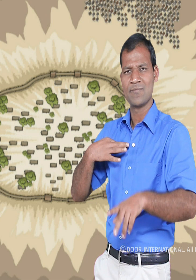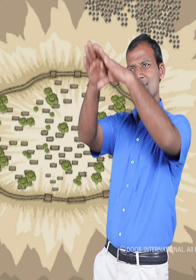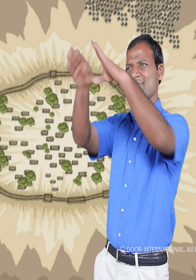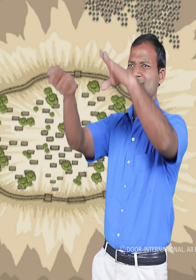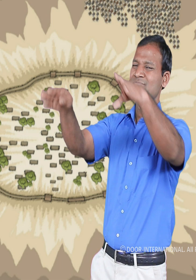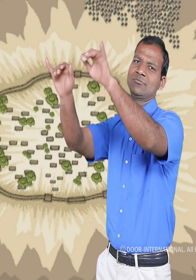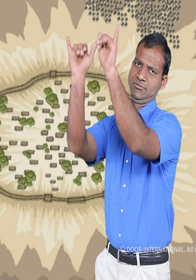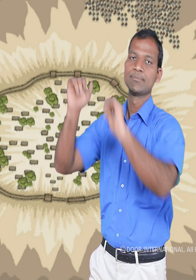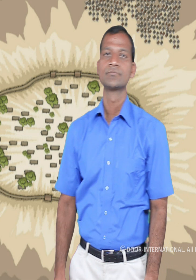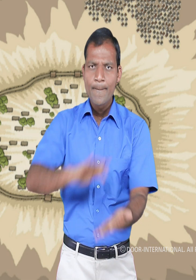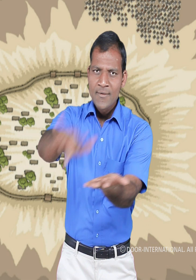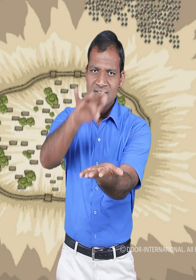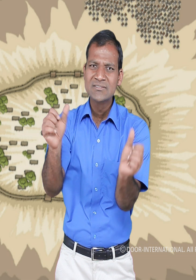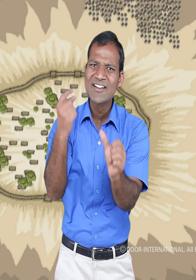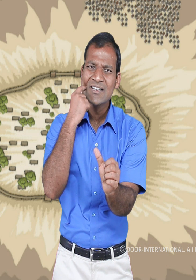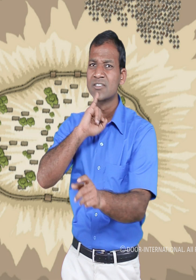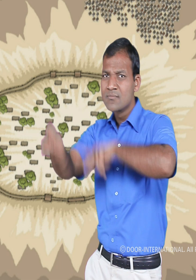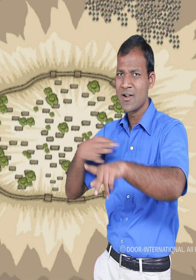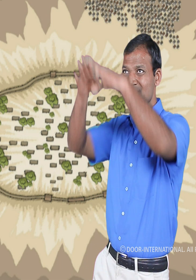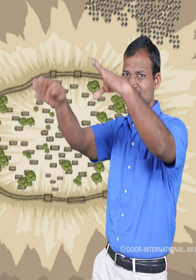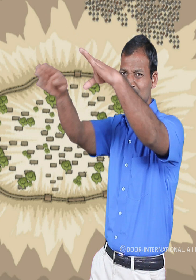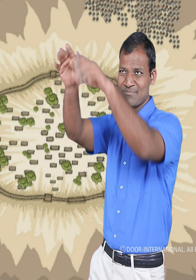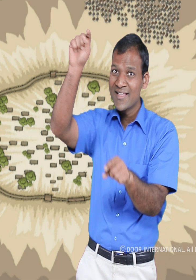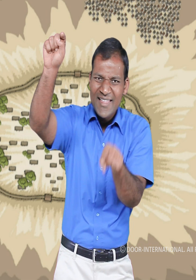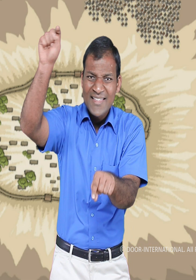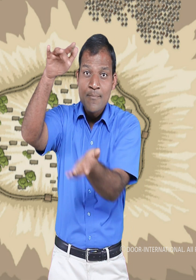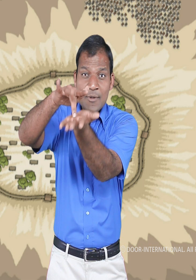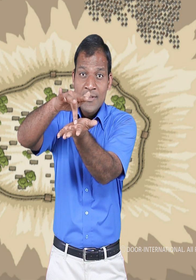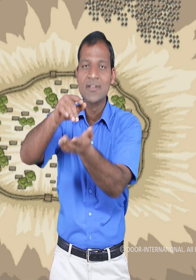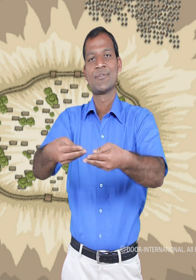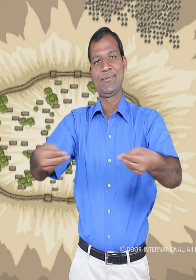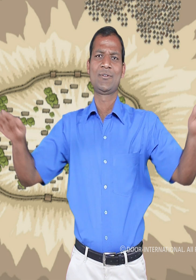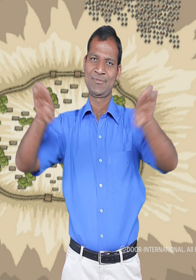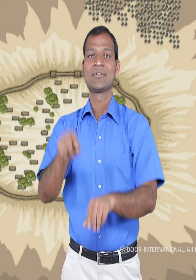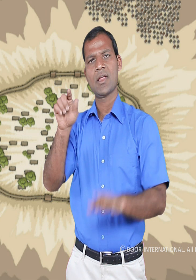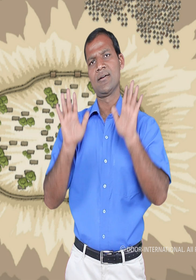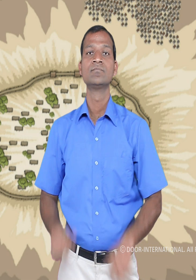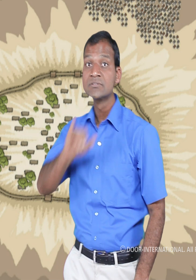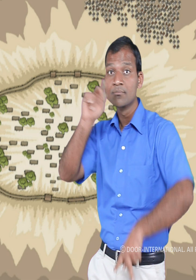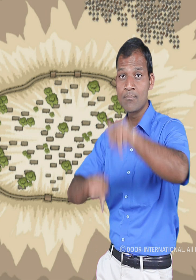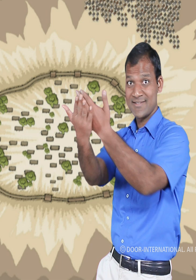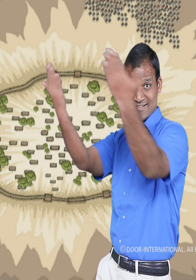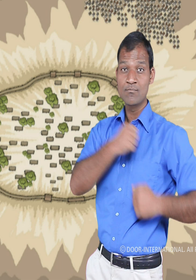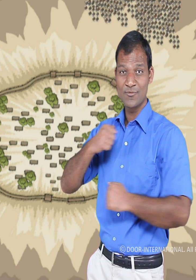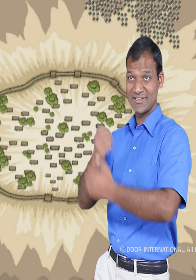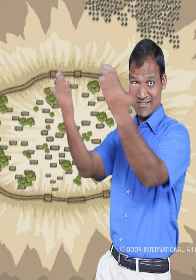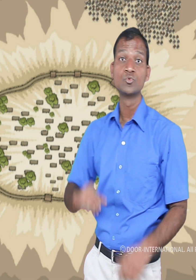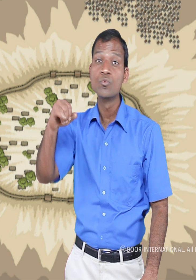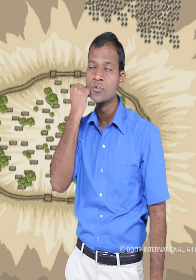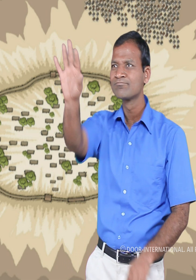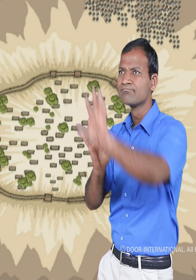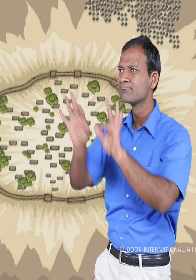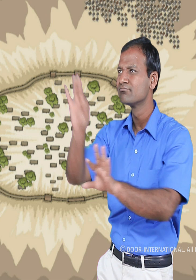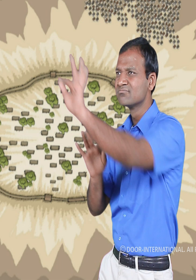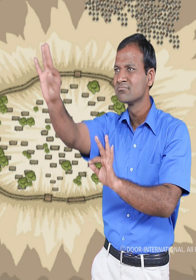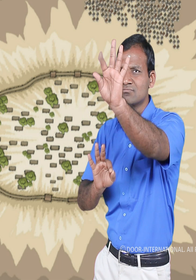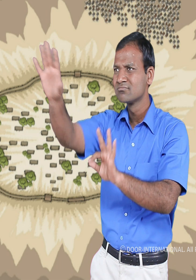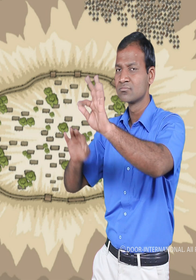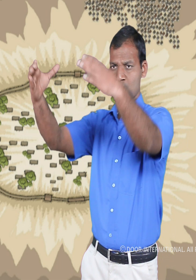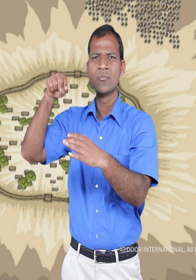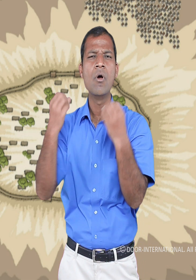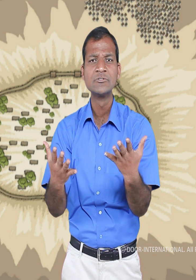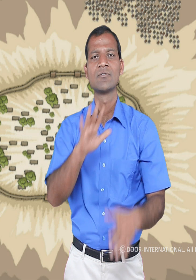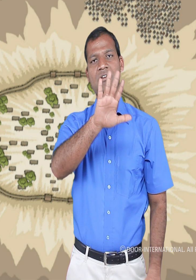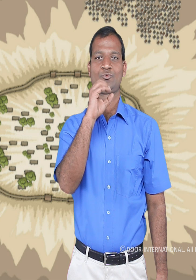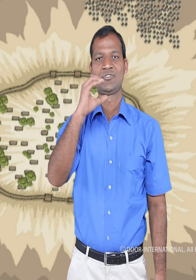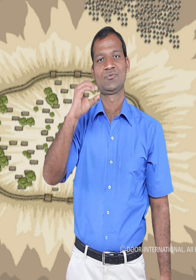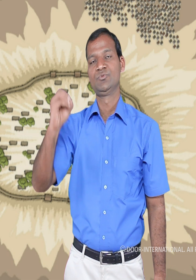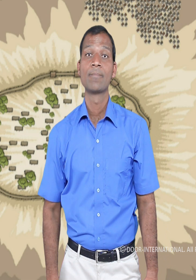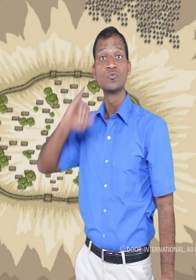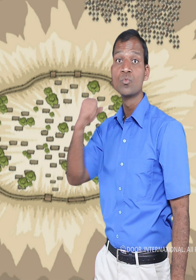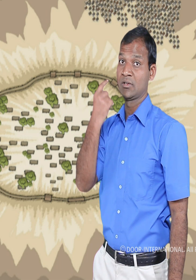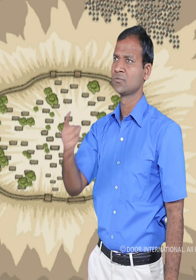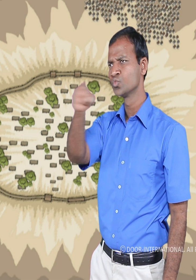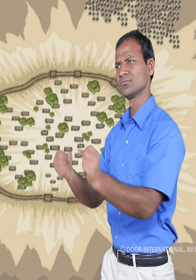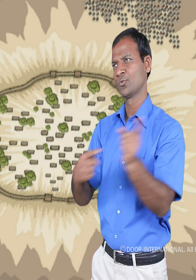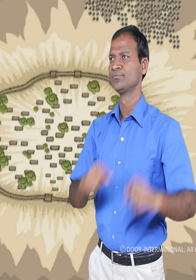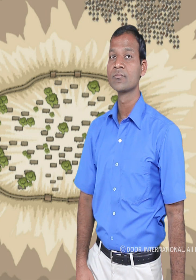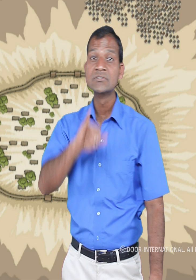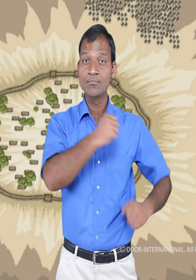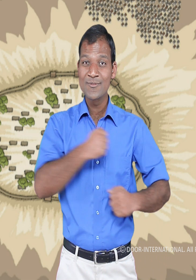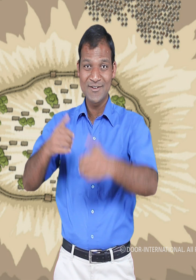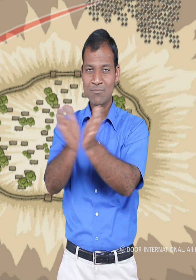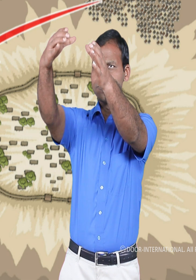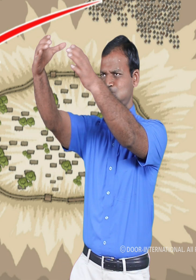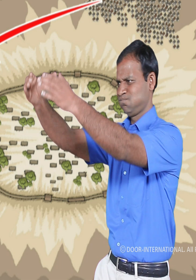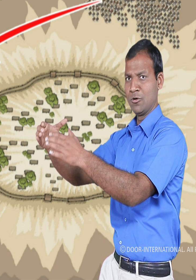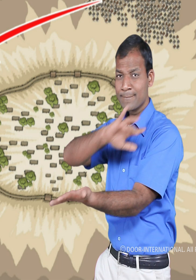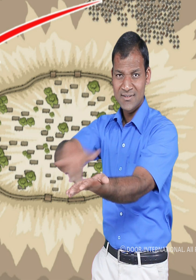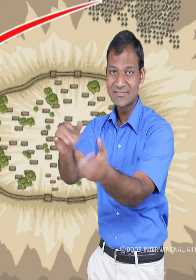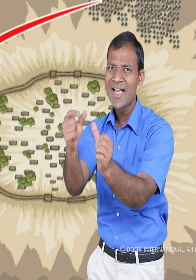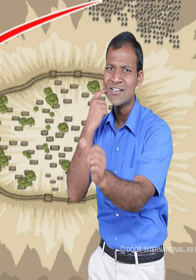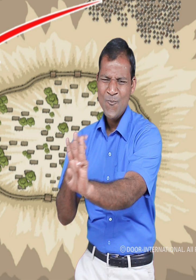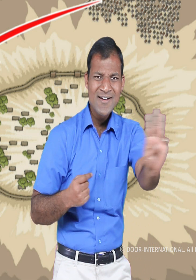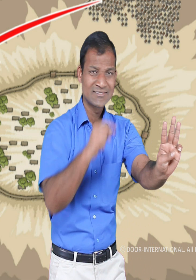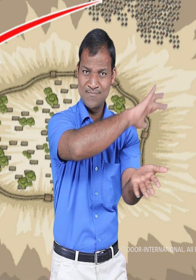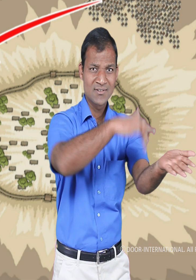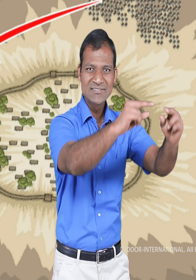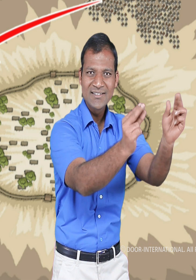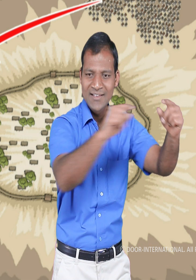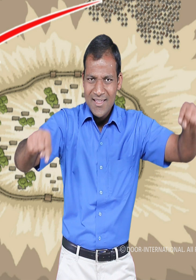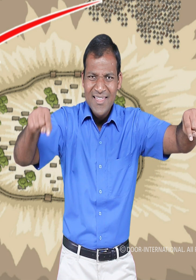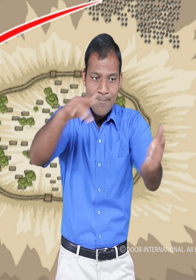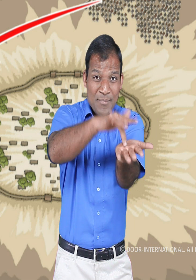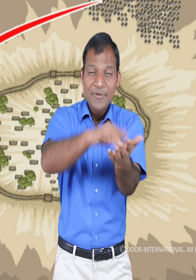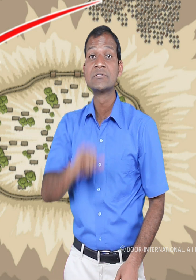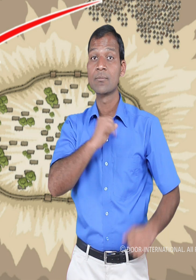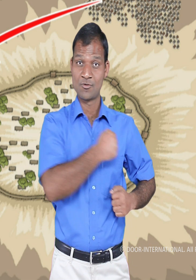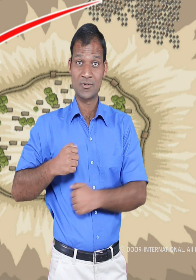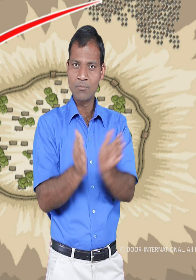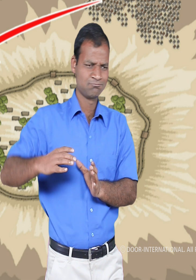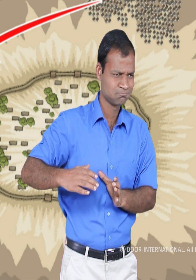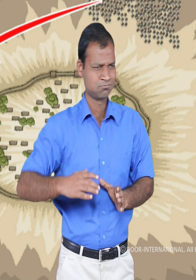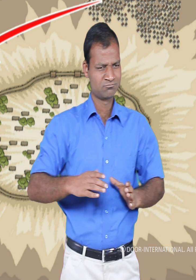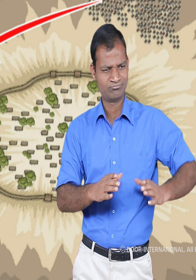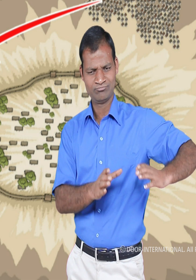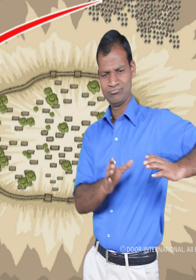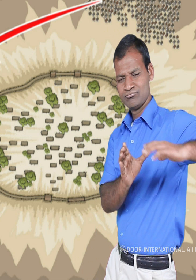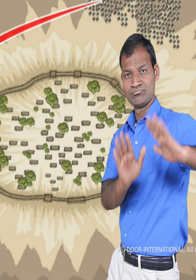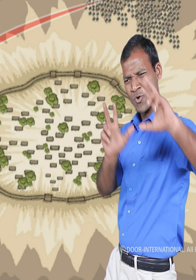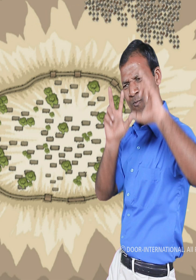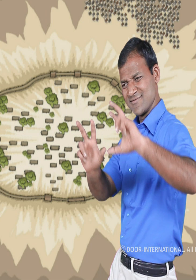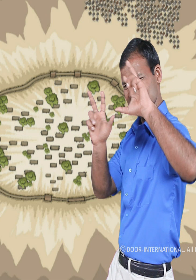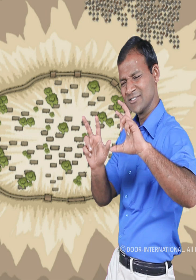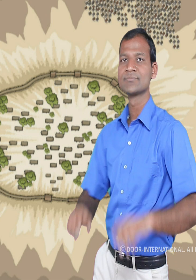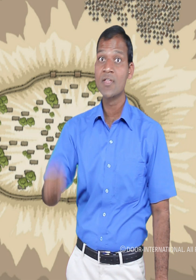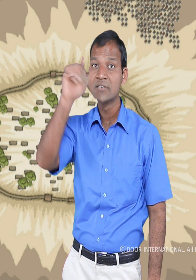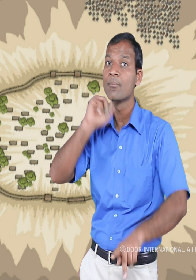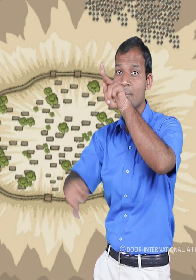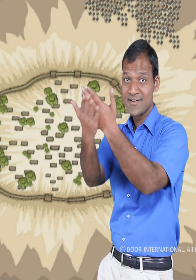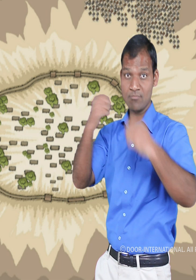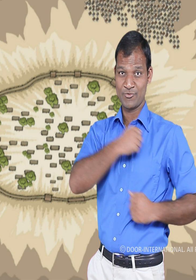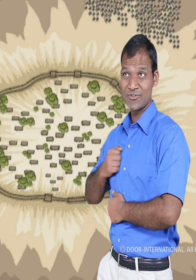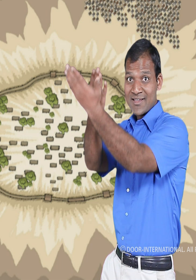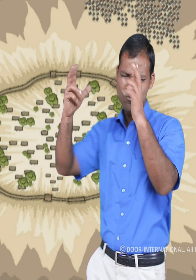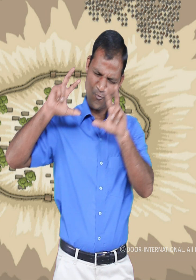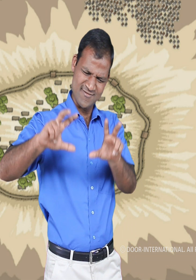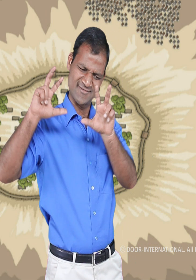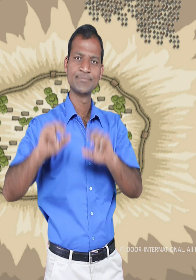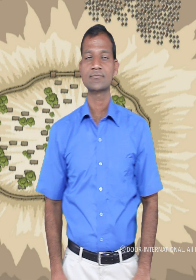They arrived in front of Ai and camped to the north of it, with the valley between them and the city. Now Joshua had taken about five thousand men and set up an ambush between Bethel and Ai, to the west of the city.